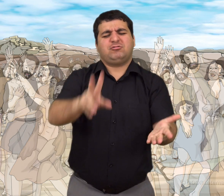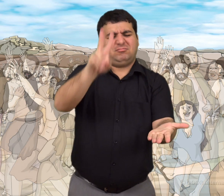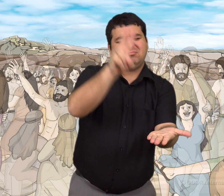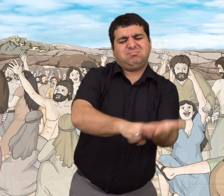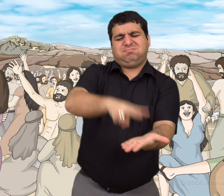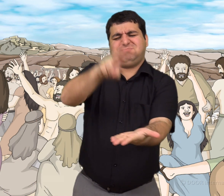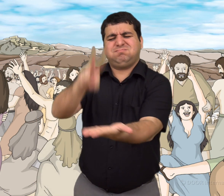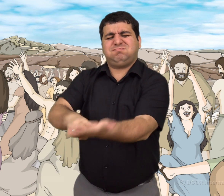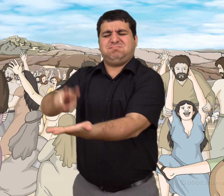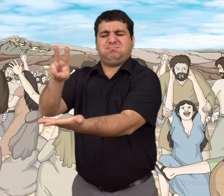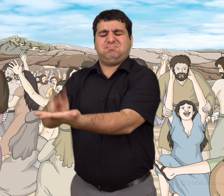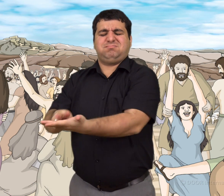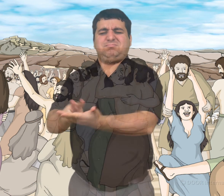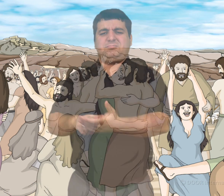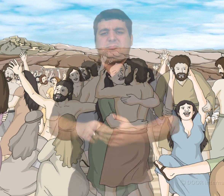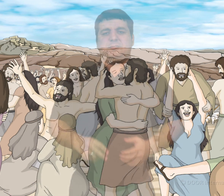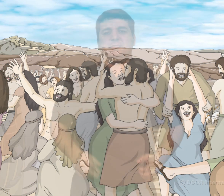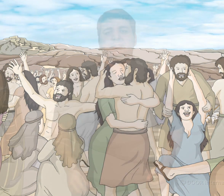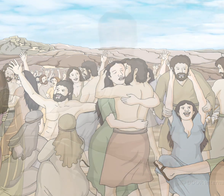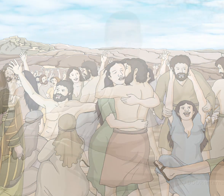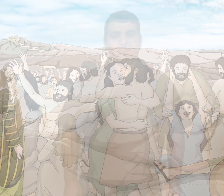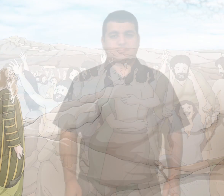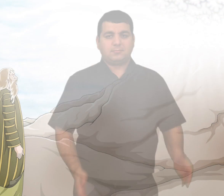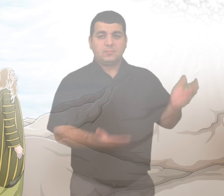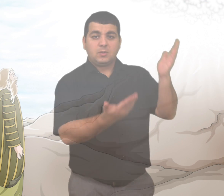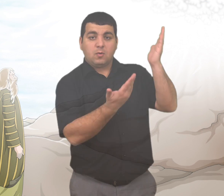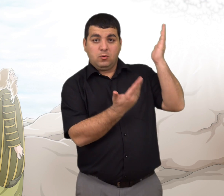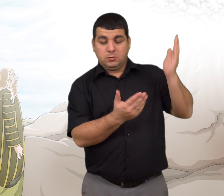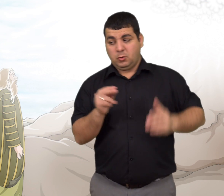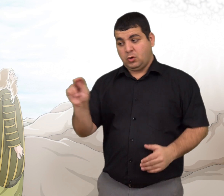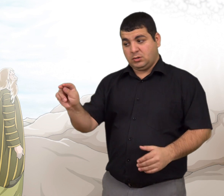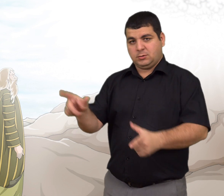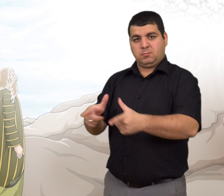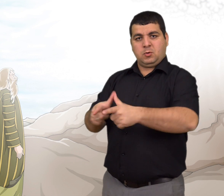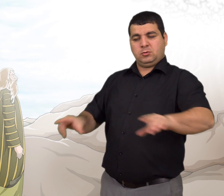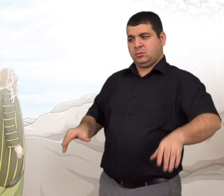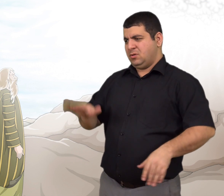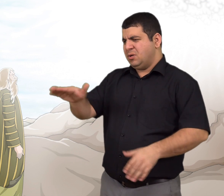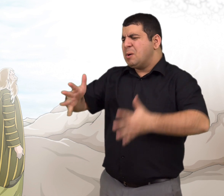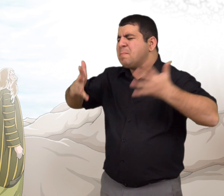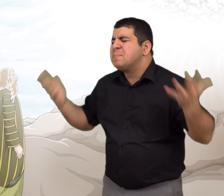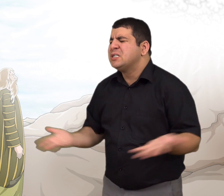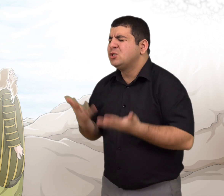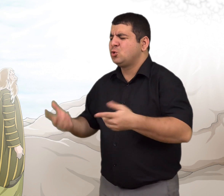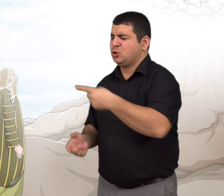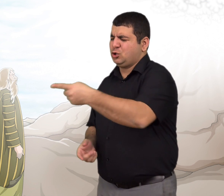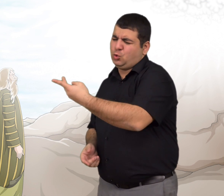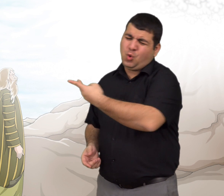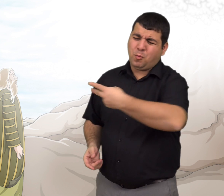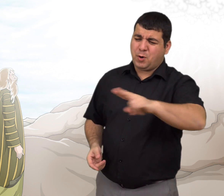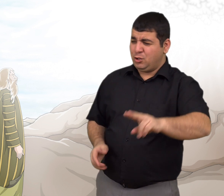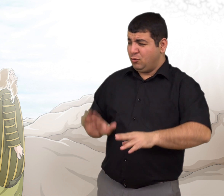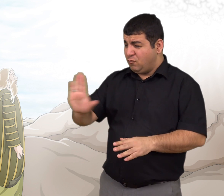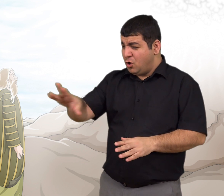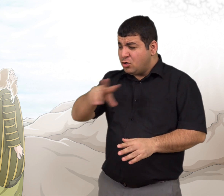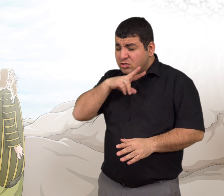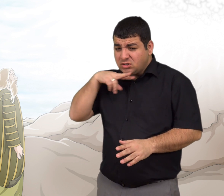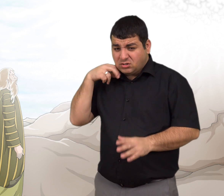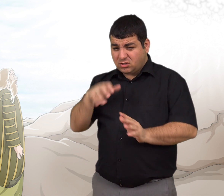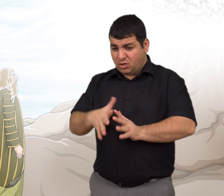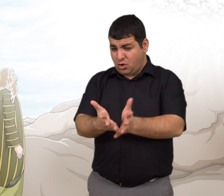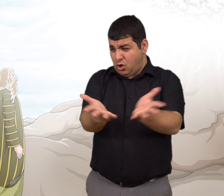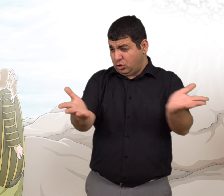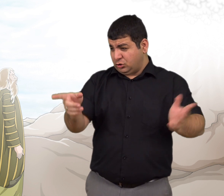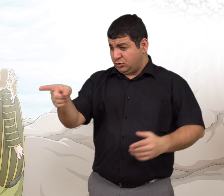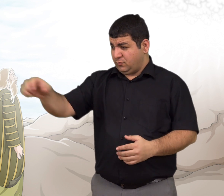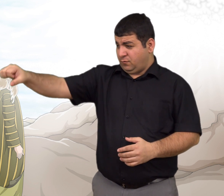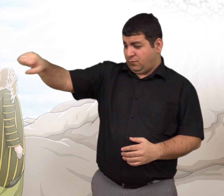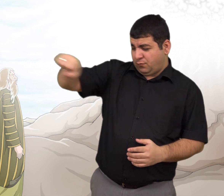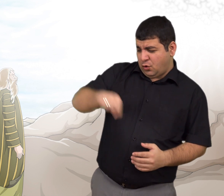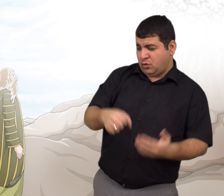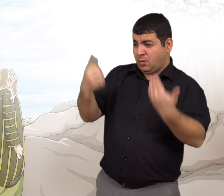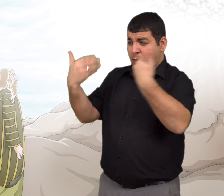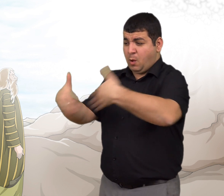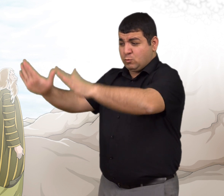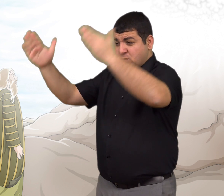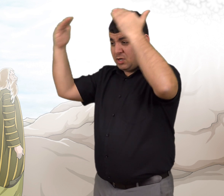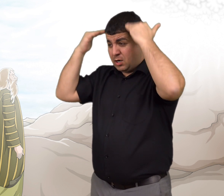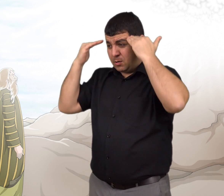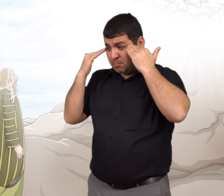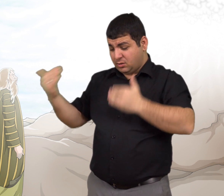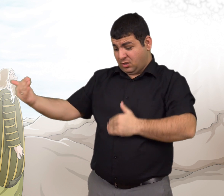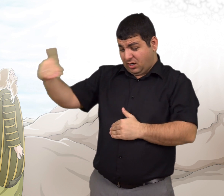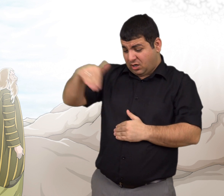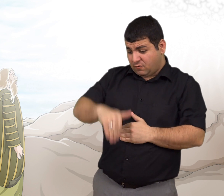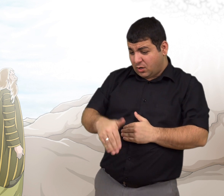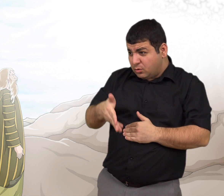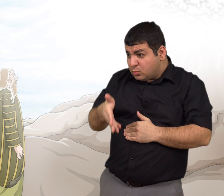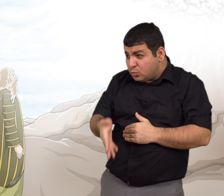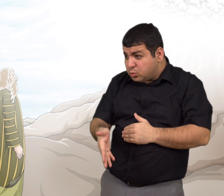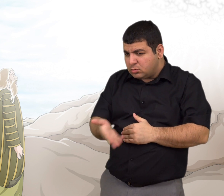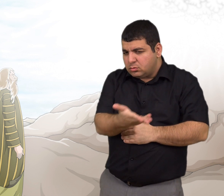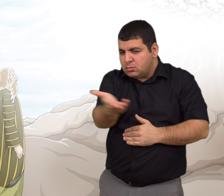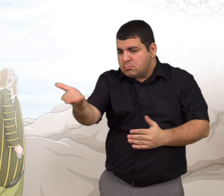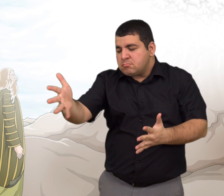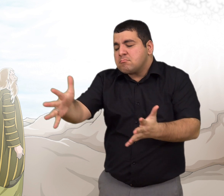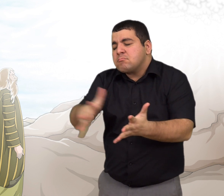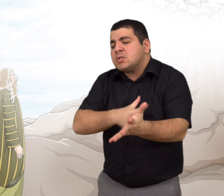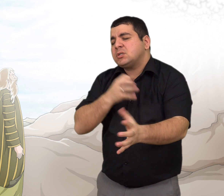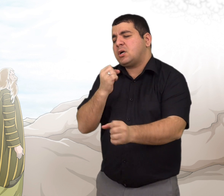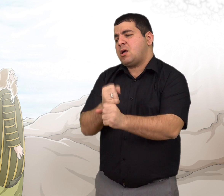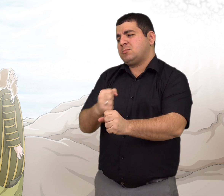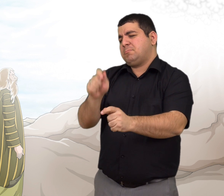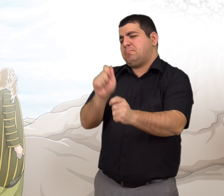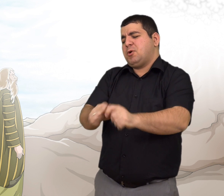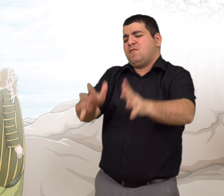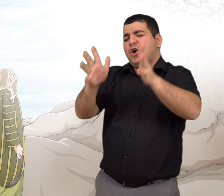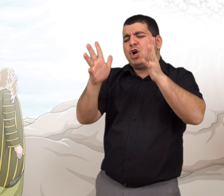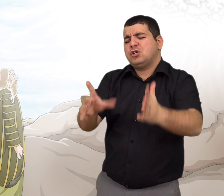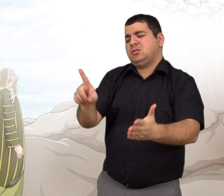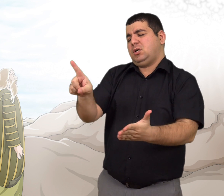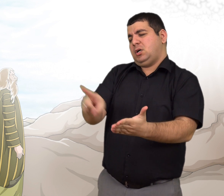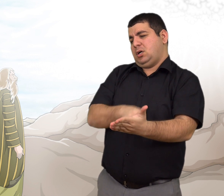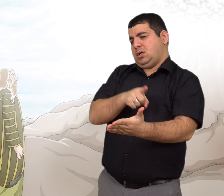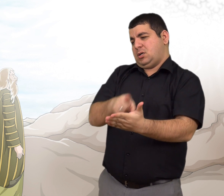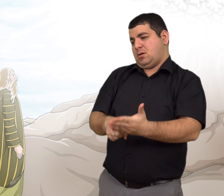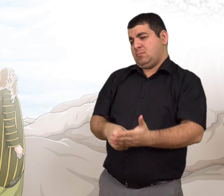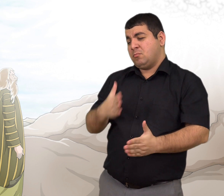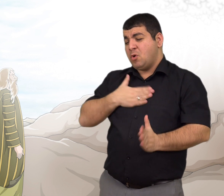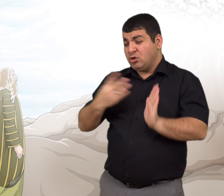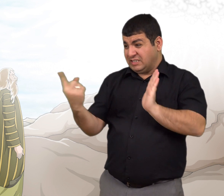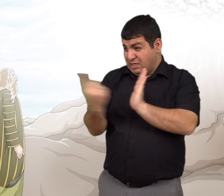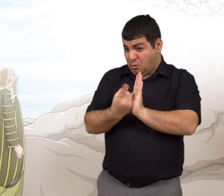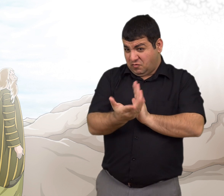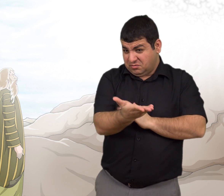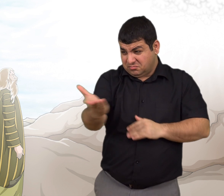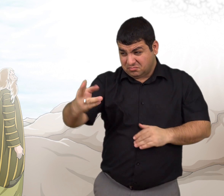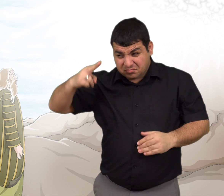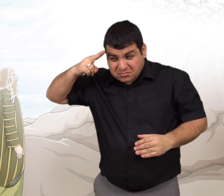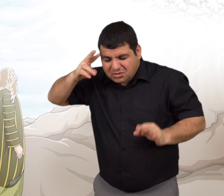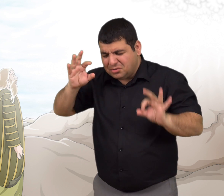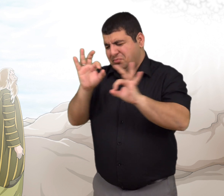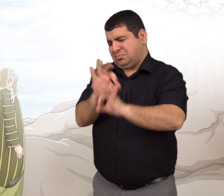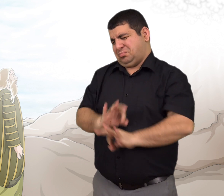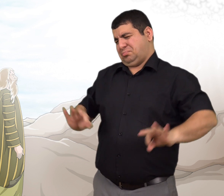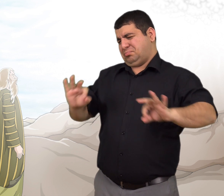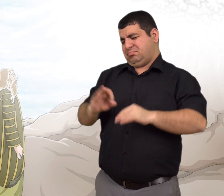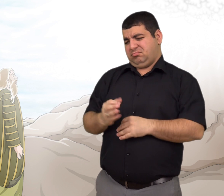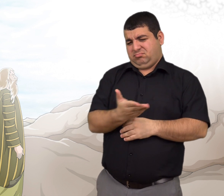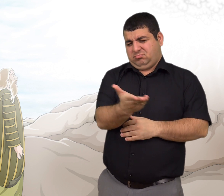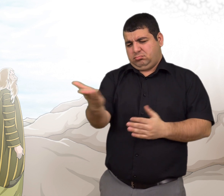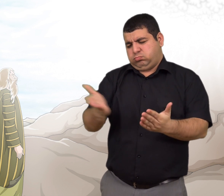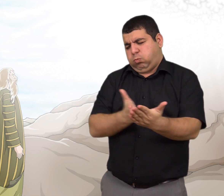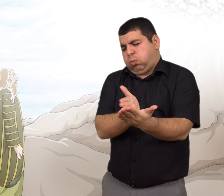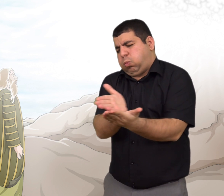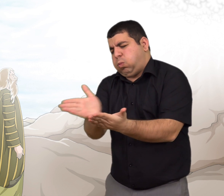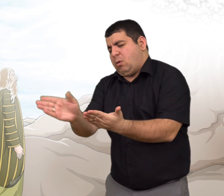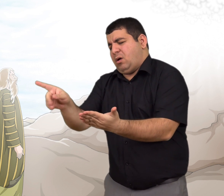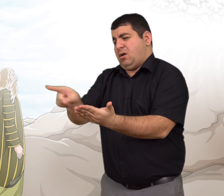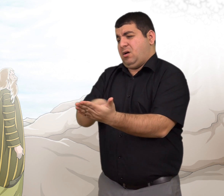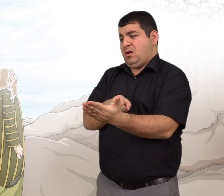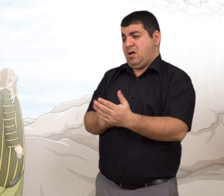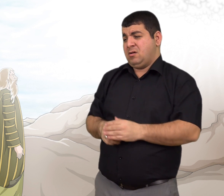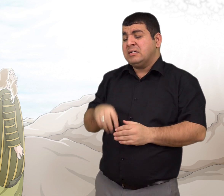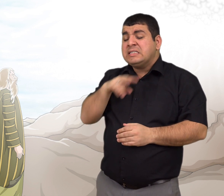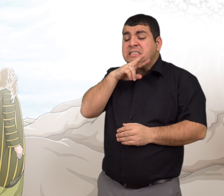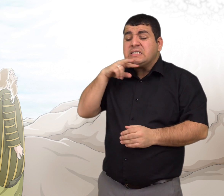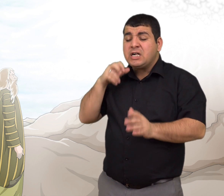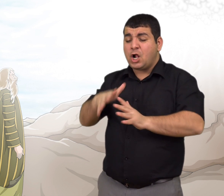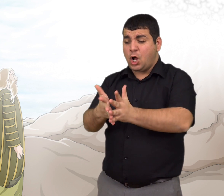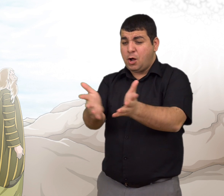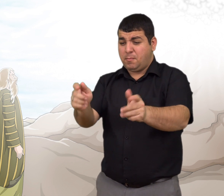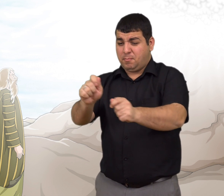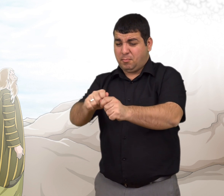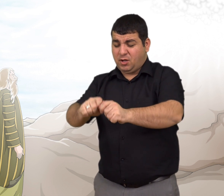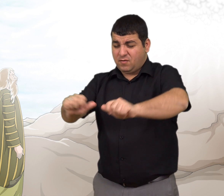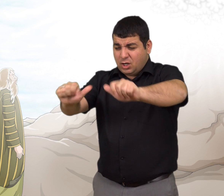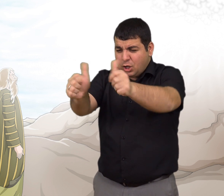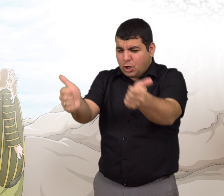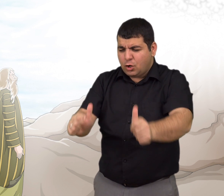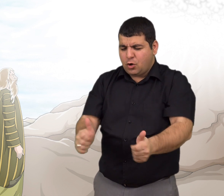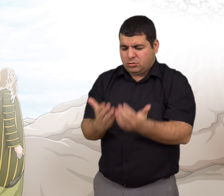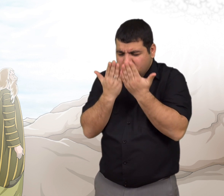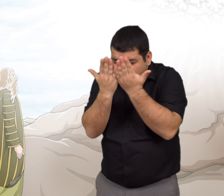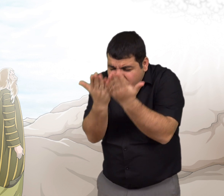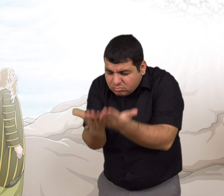Then the LORD said to Moses, “Go down at once, for your people, whom you brought up out of the land of Egypt, have corrupted themselves. How quickly they have turned aside from the way that I commanded them!